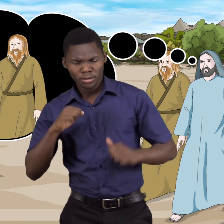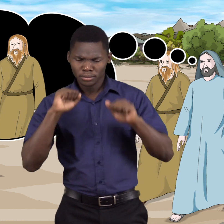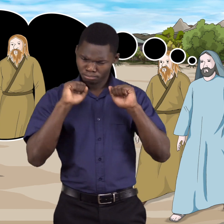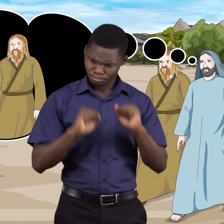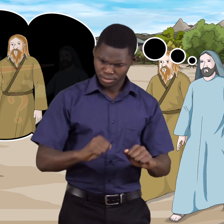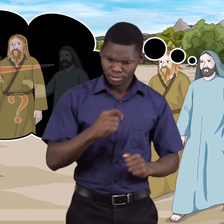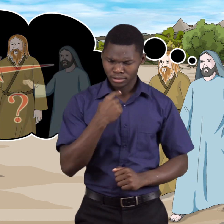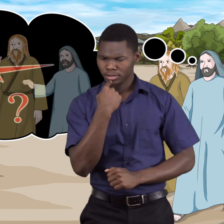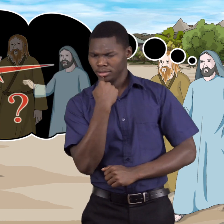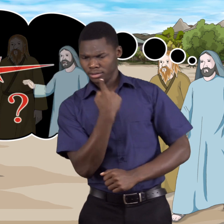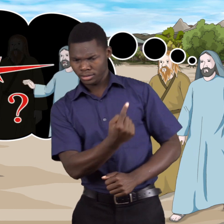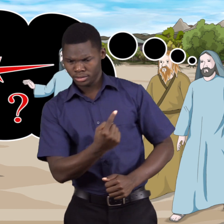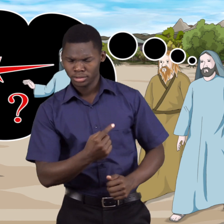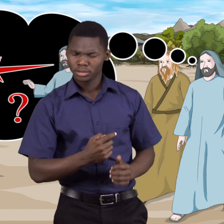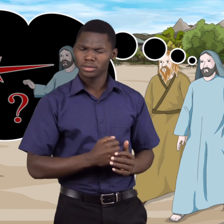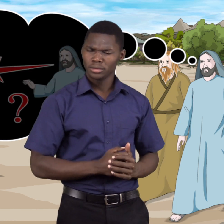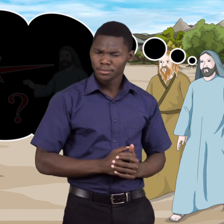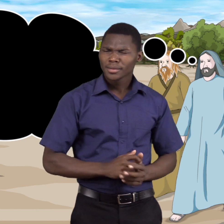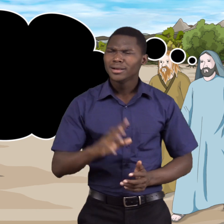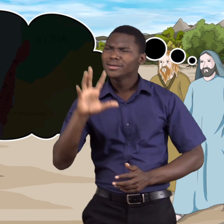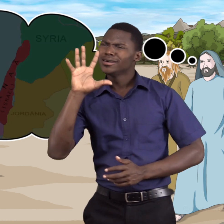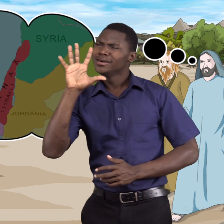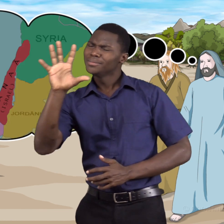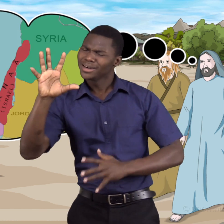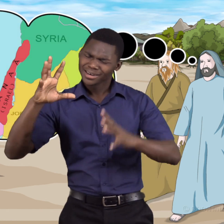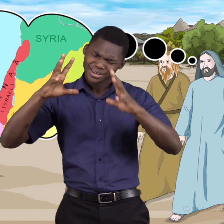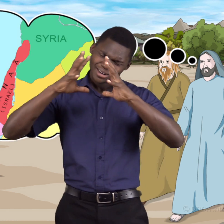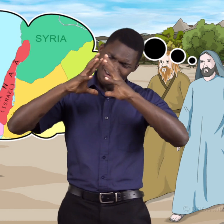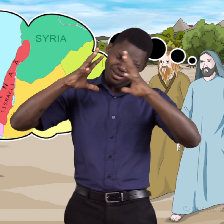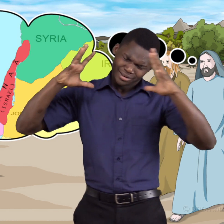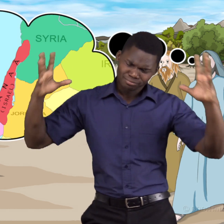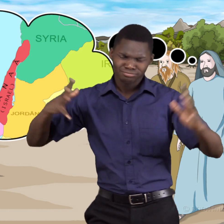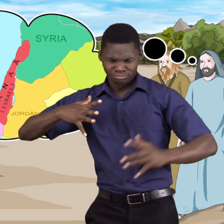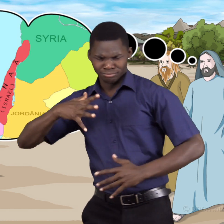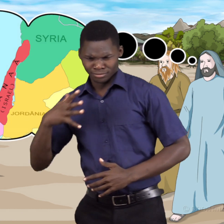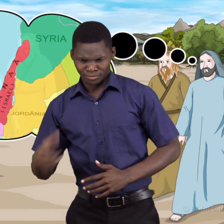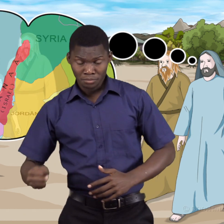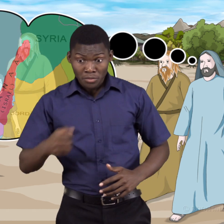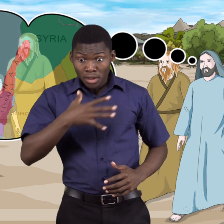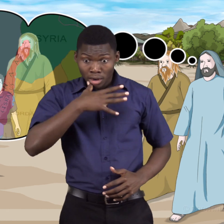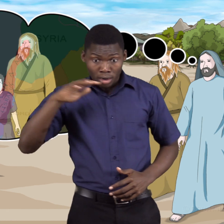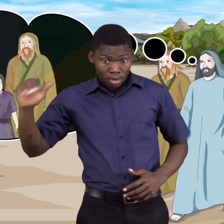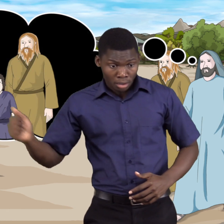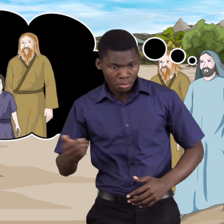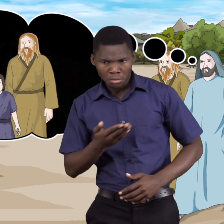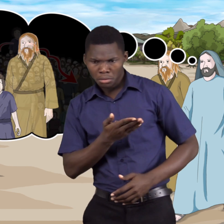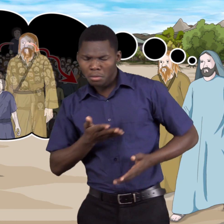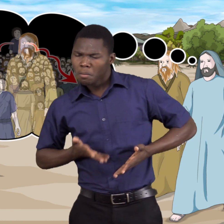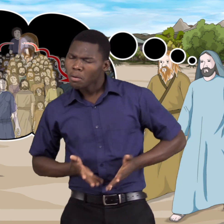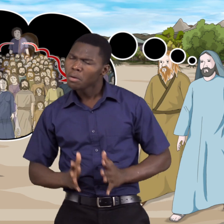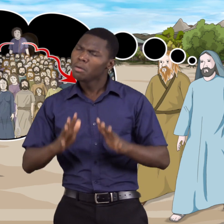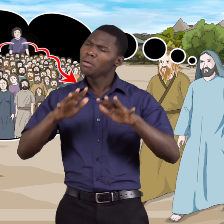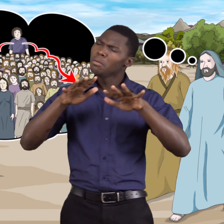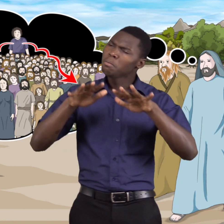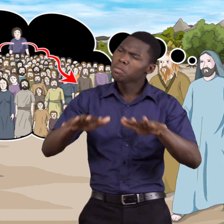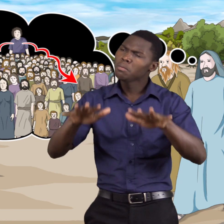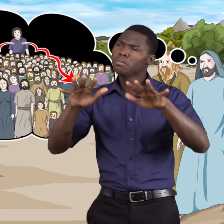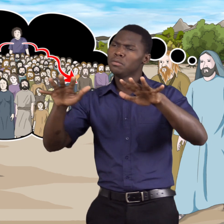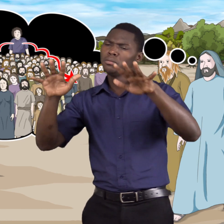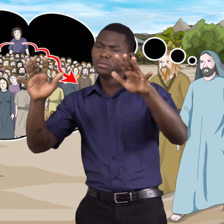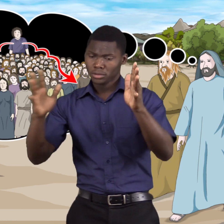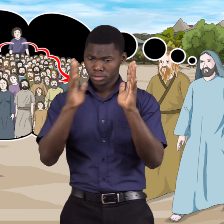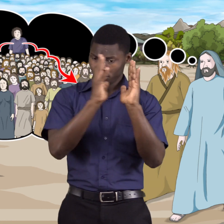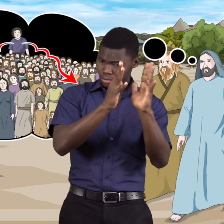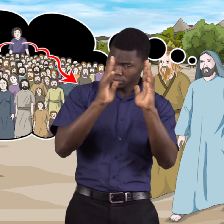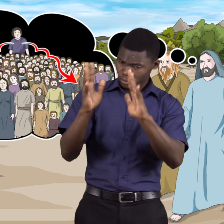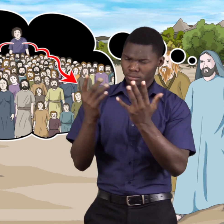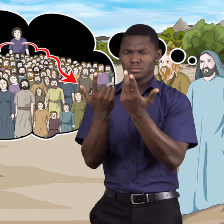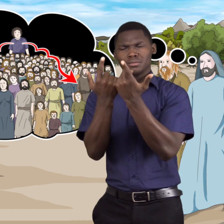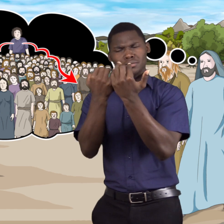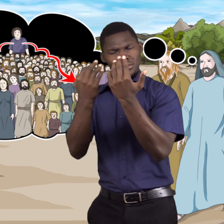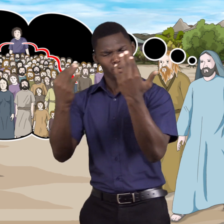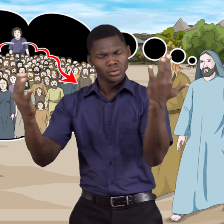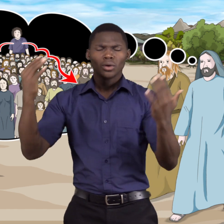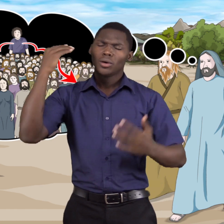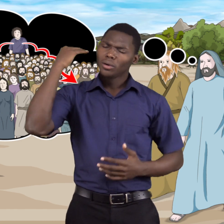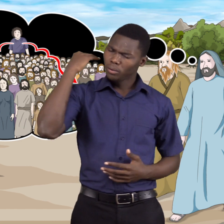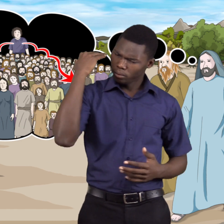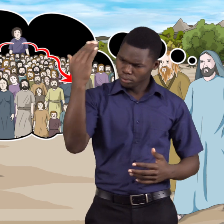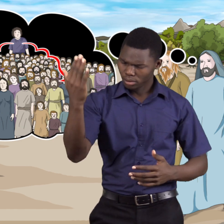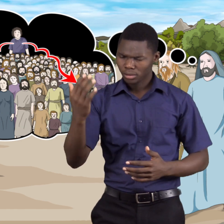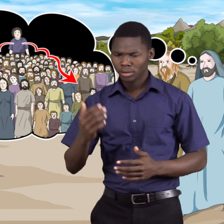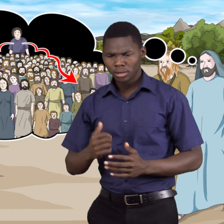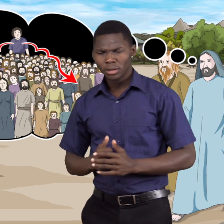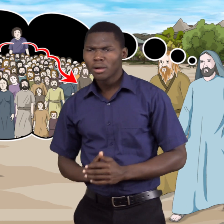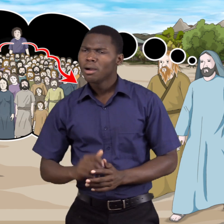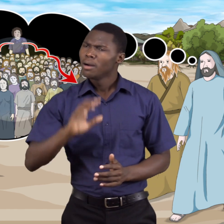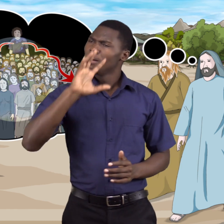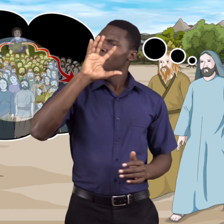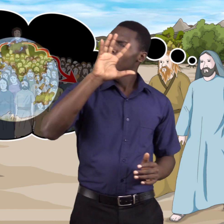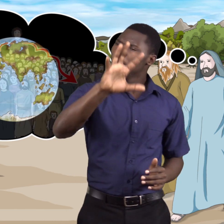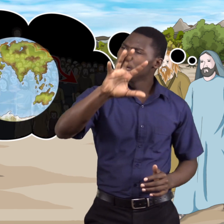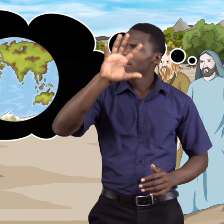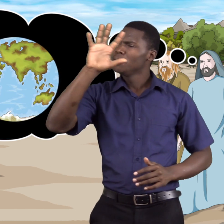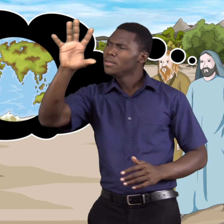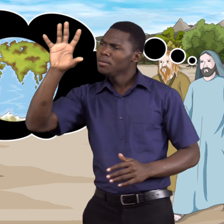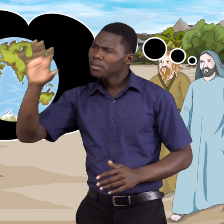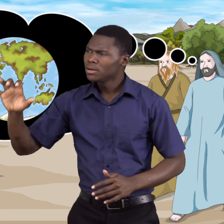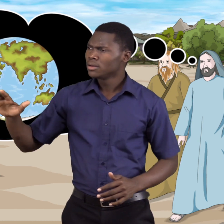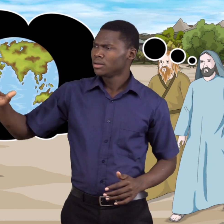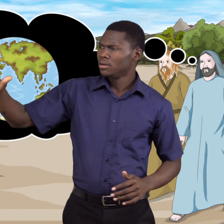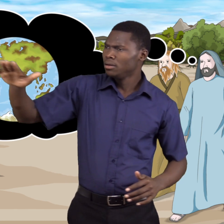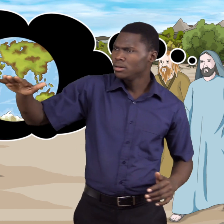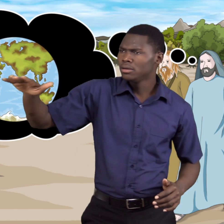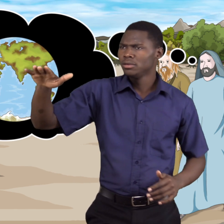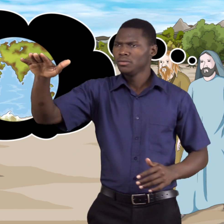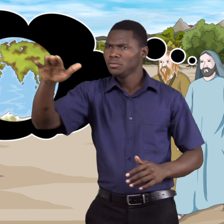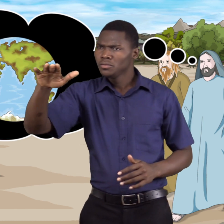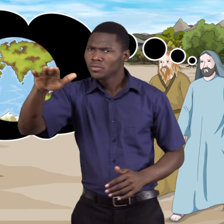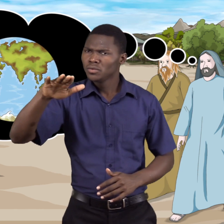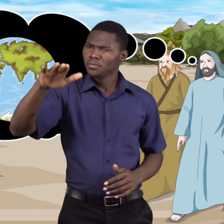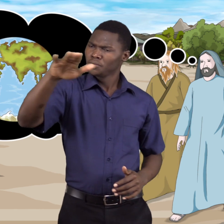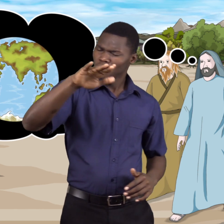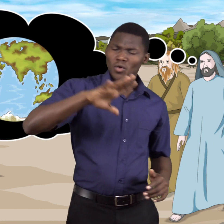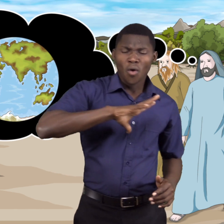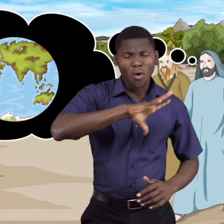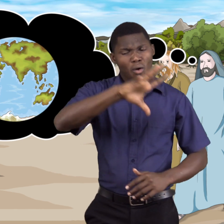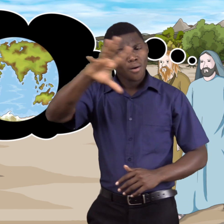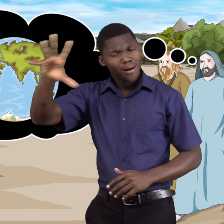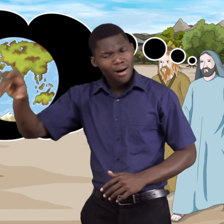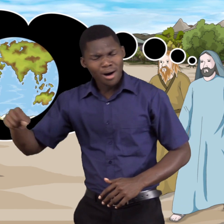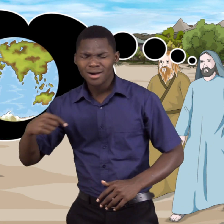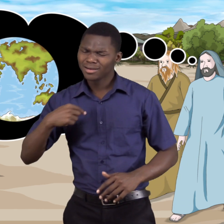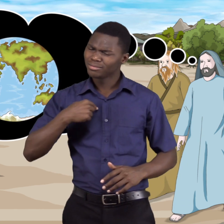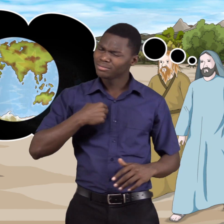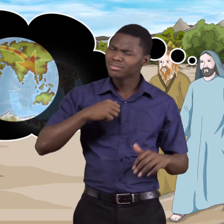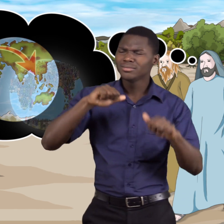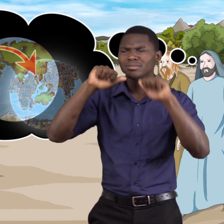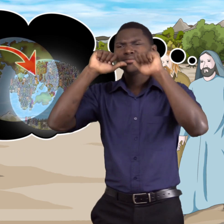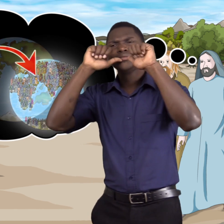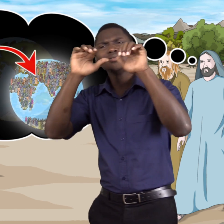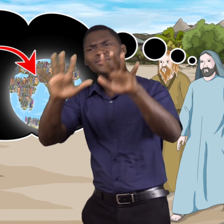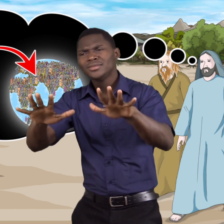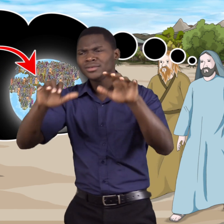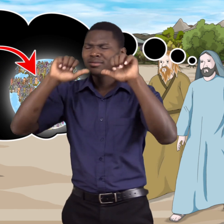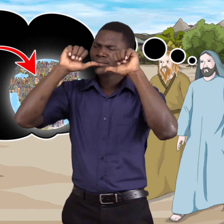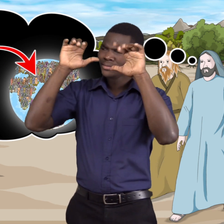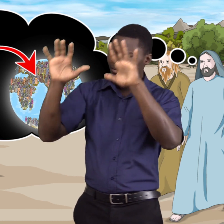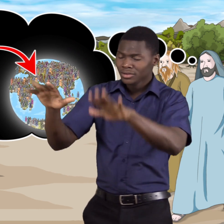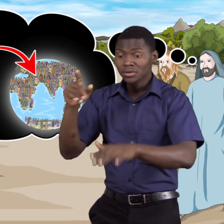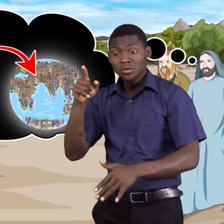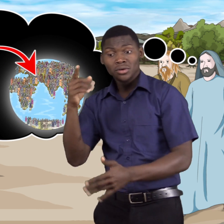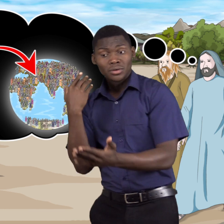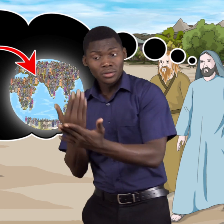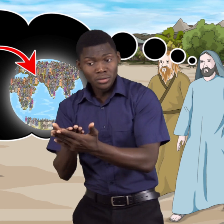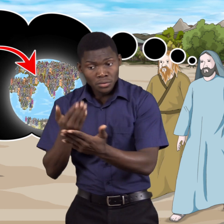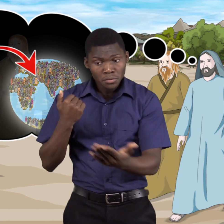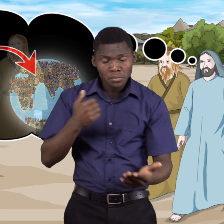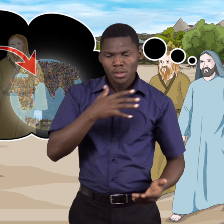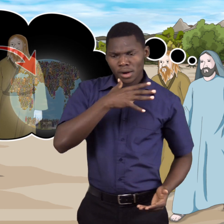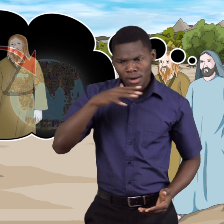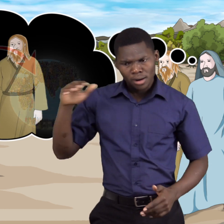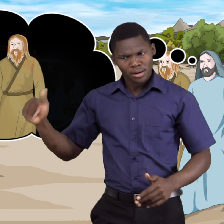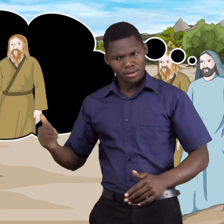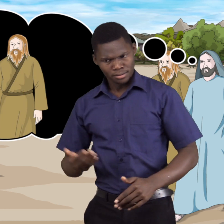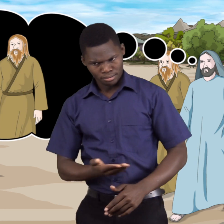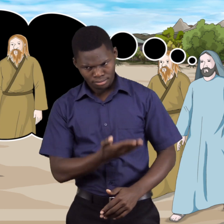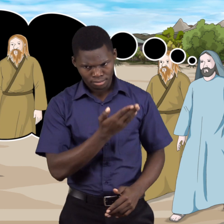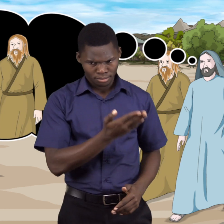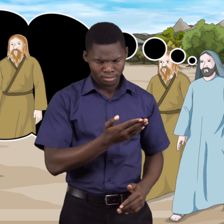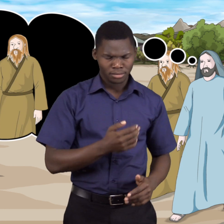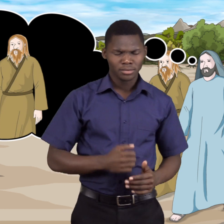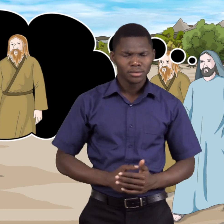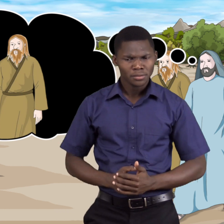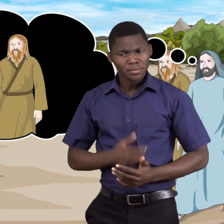Abraham will surely become a great and powerful nation, and through him all the nations of the earth will be blessed.